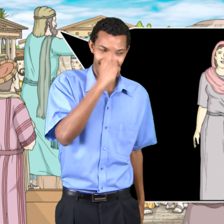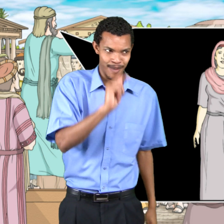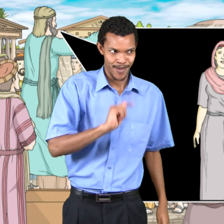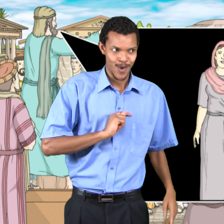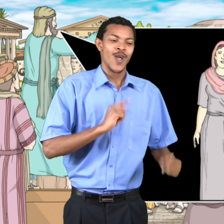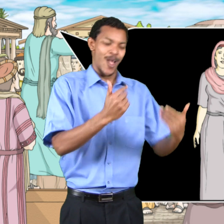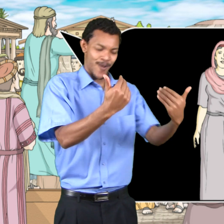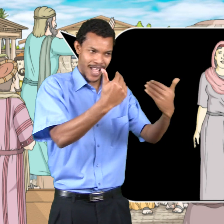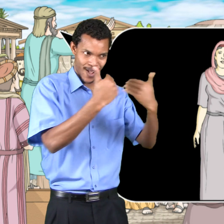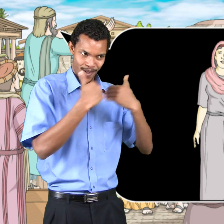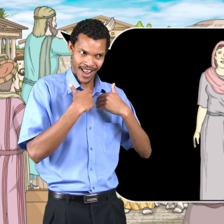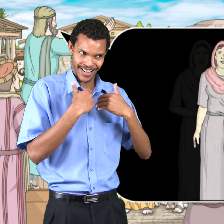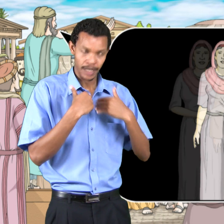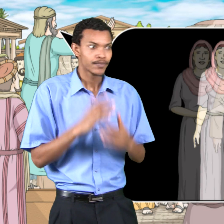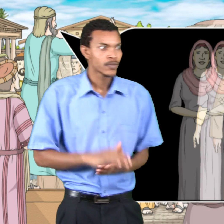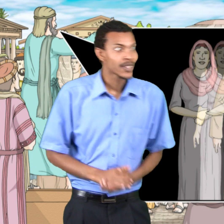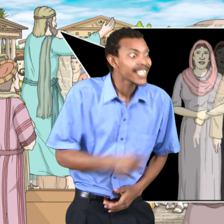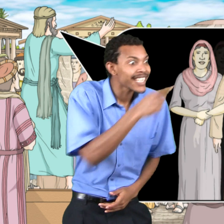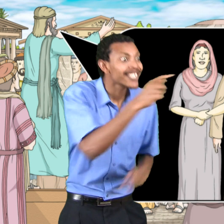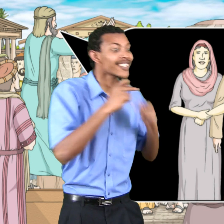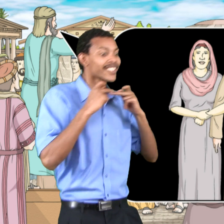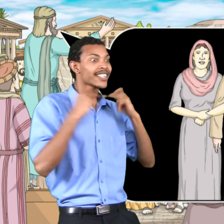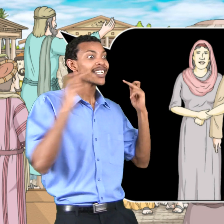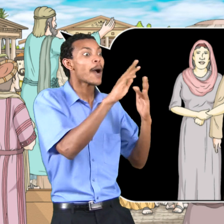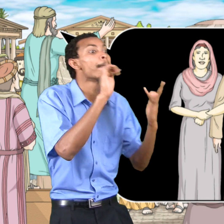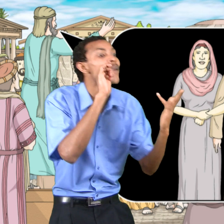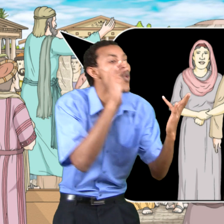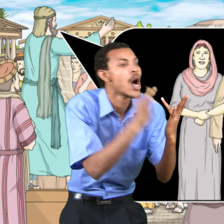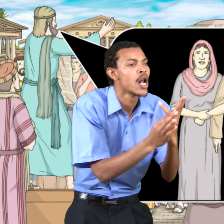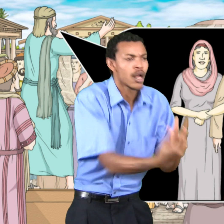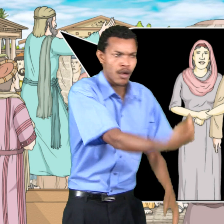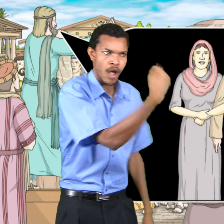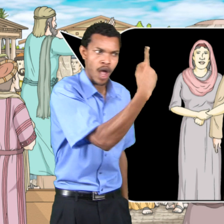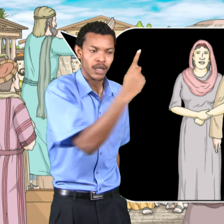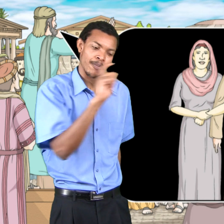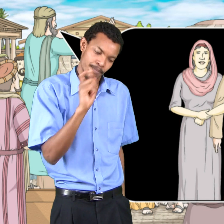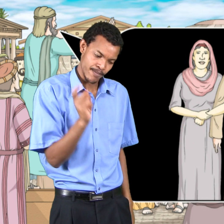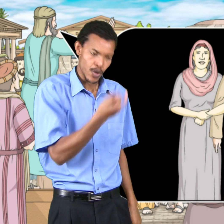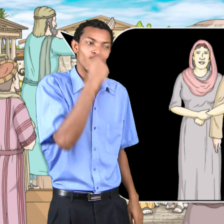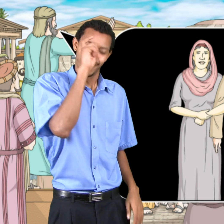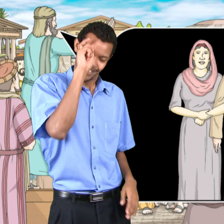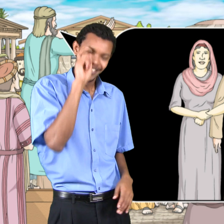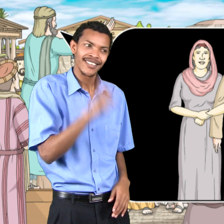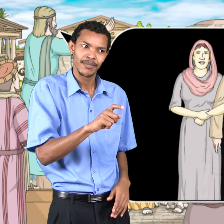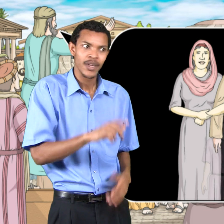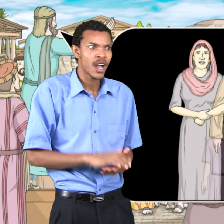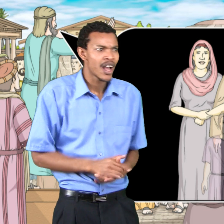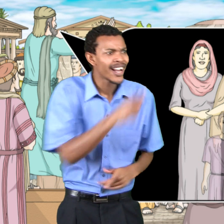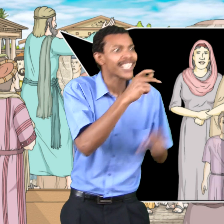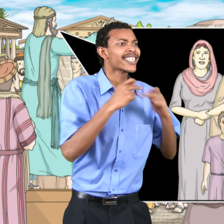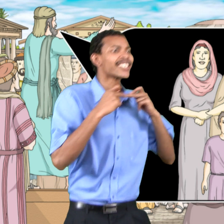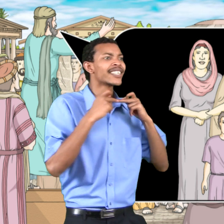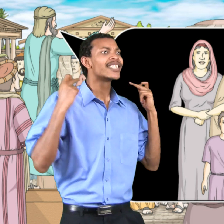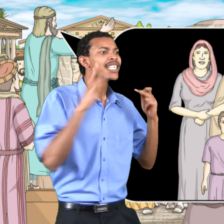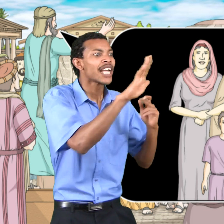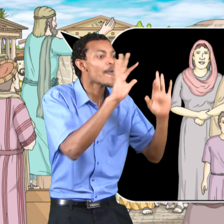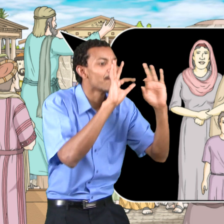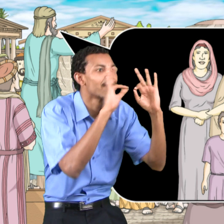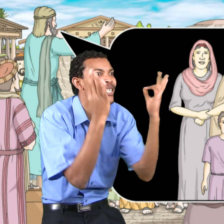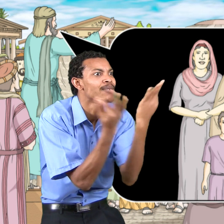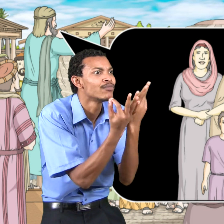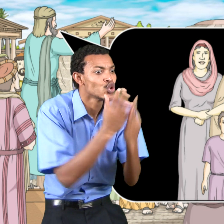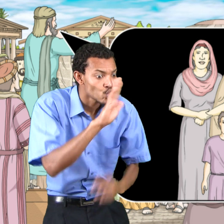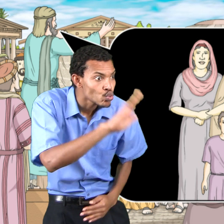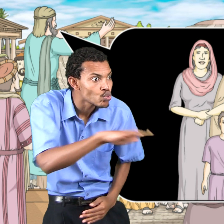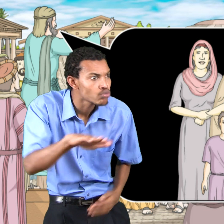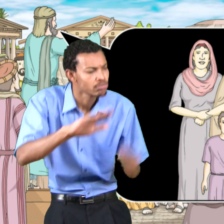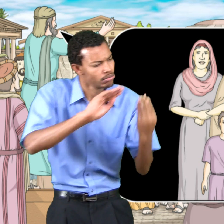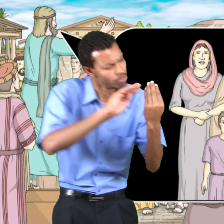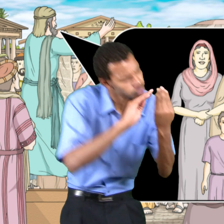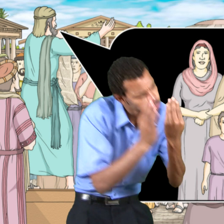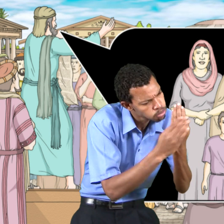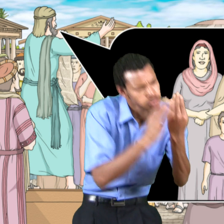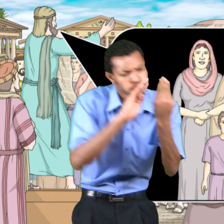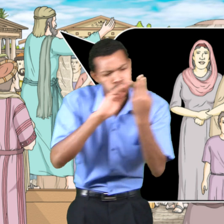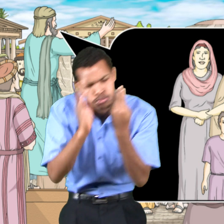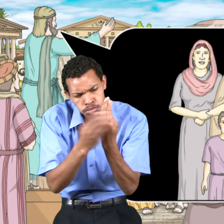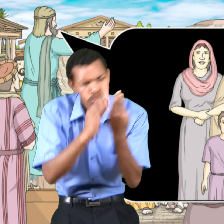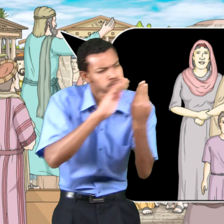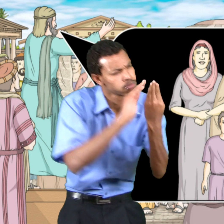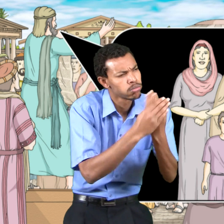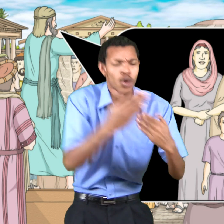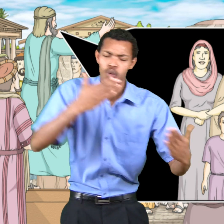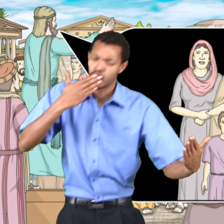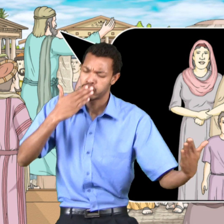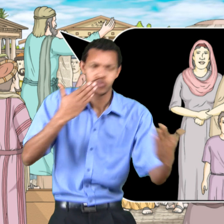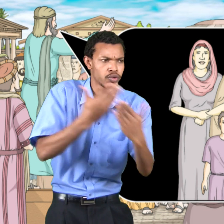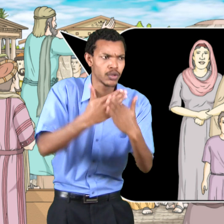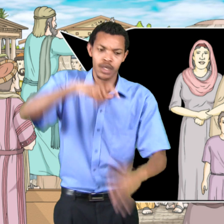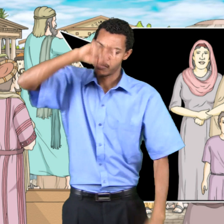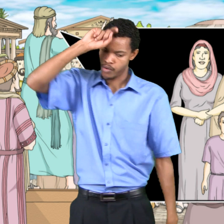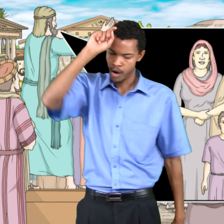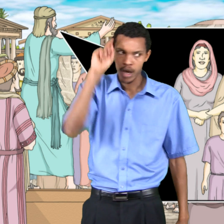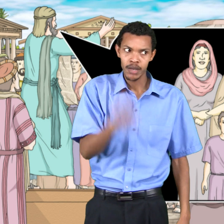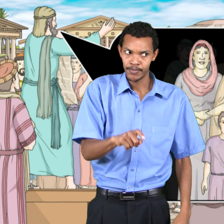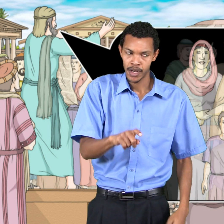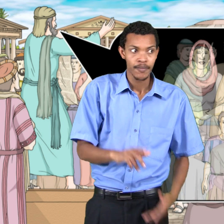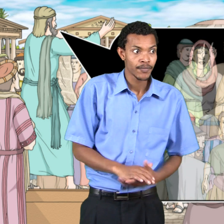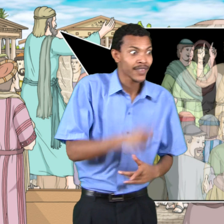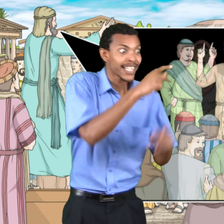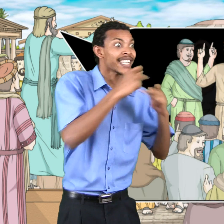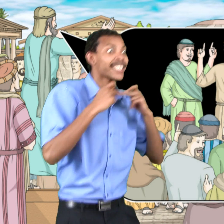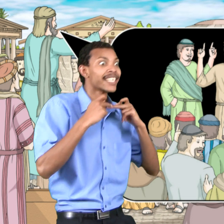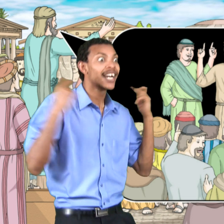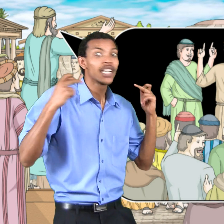A deacon must be the husband of but one wife, a good manager of his children and of his own household.